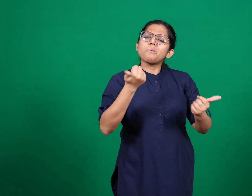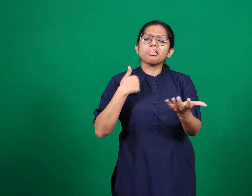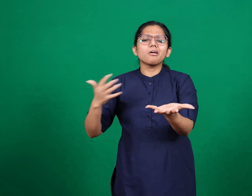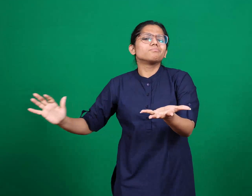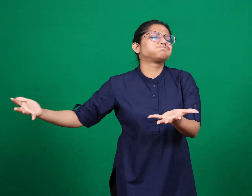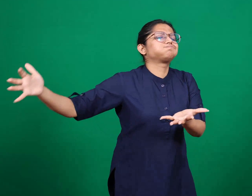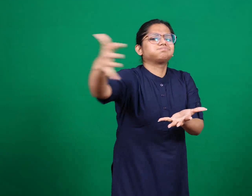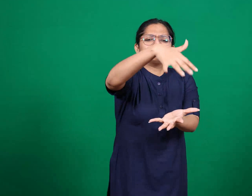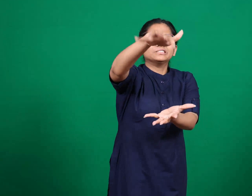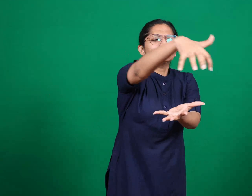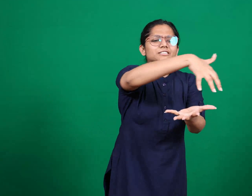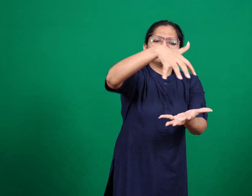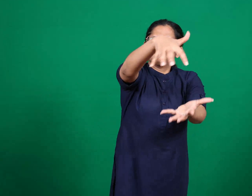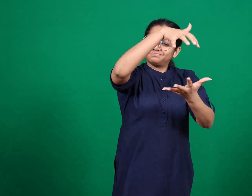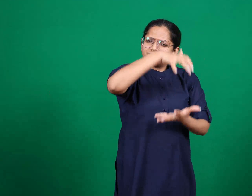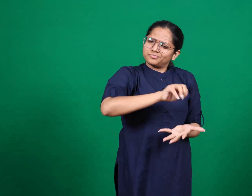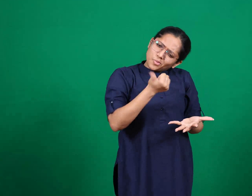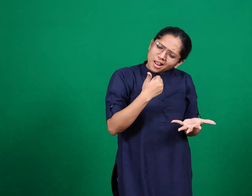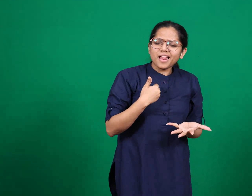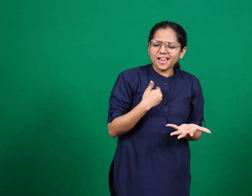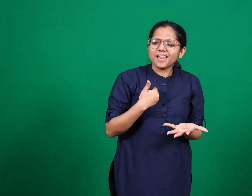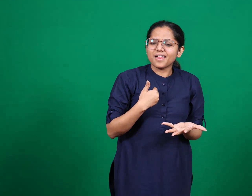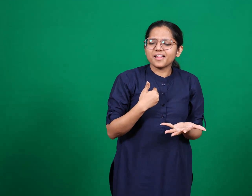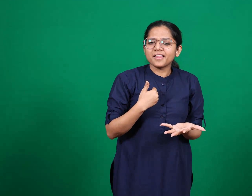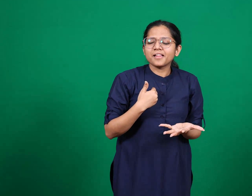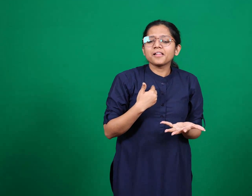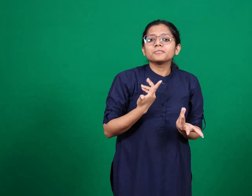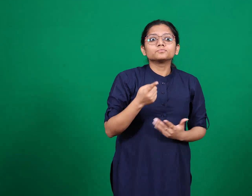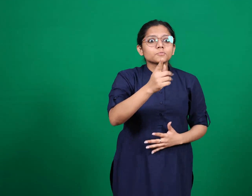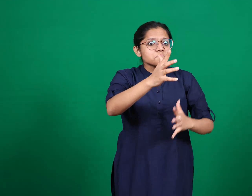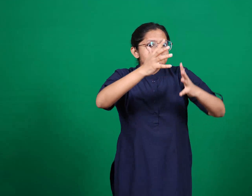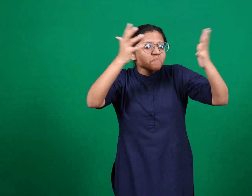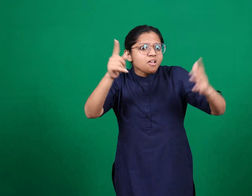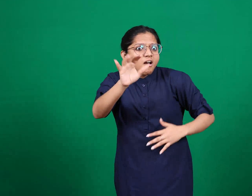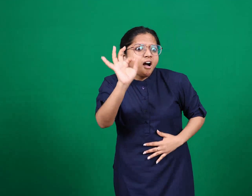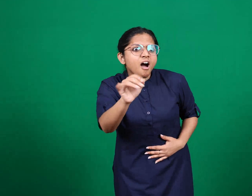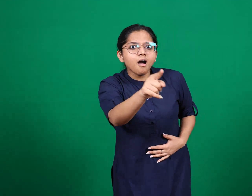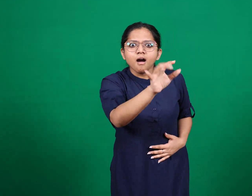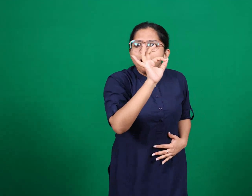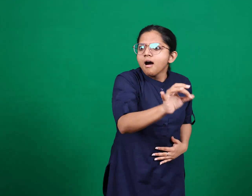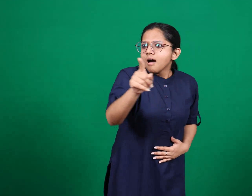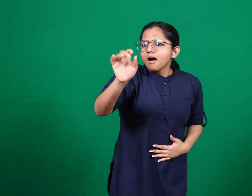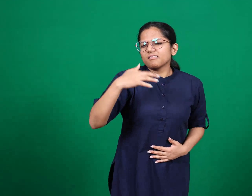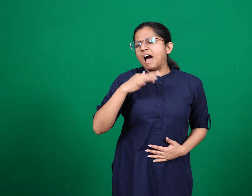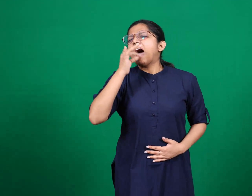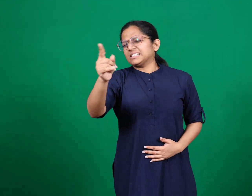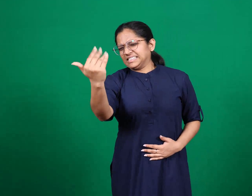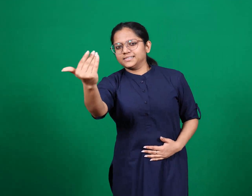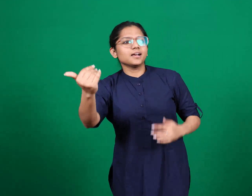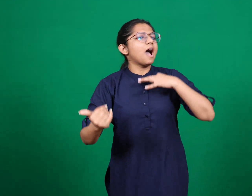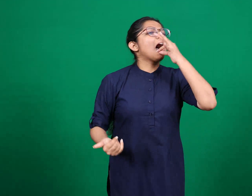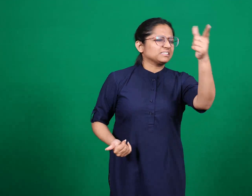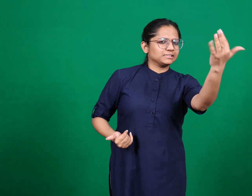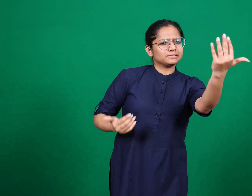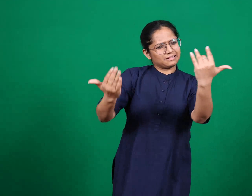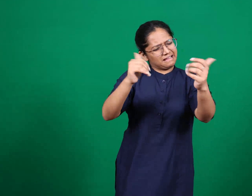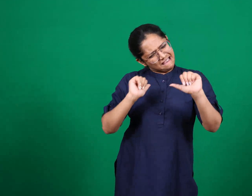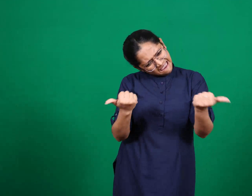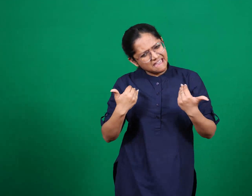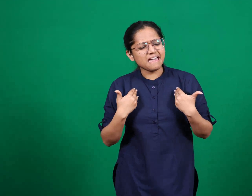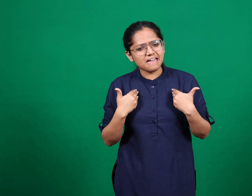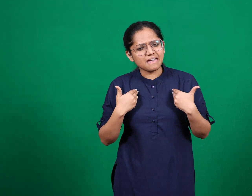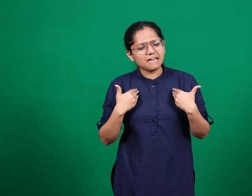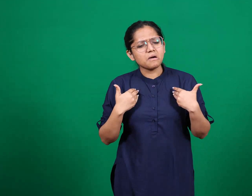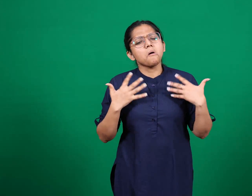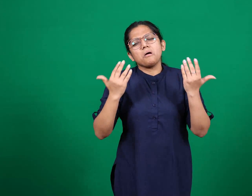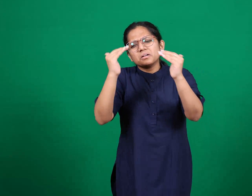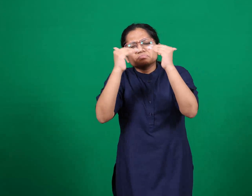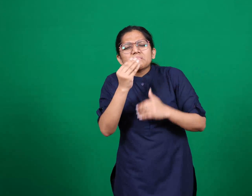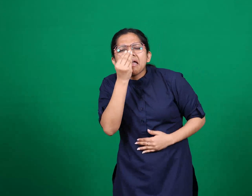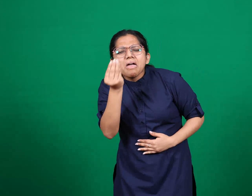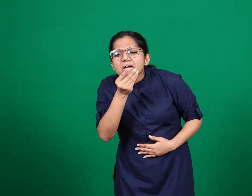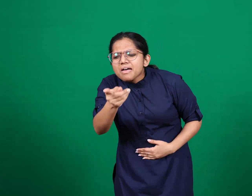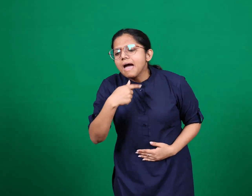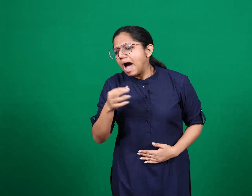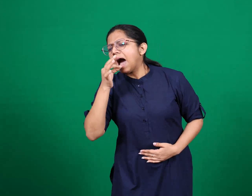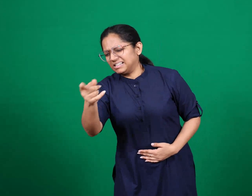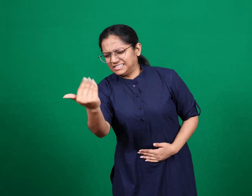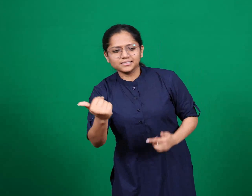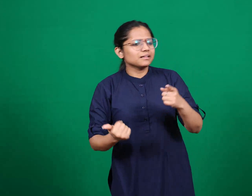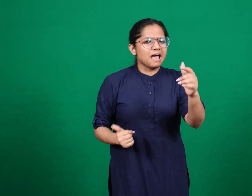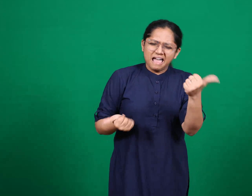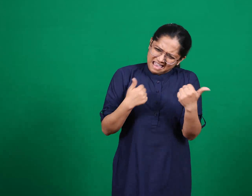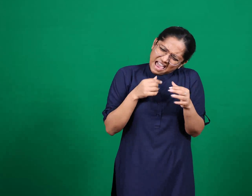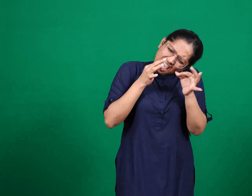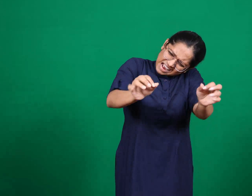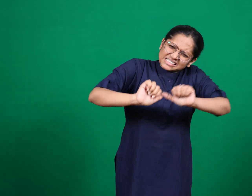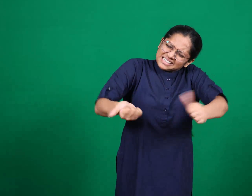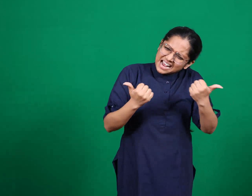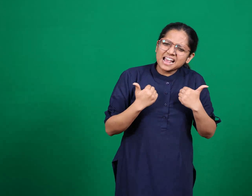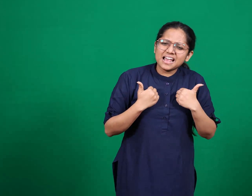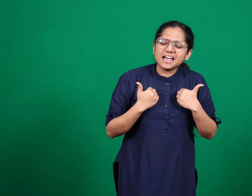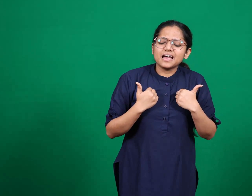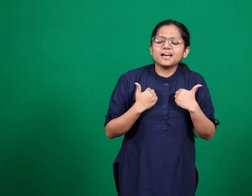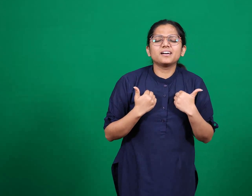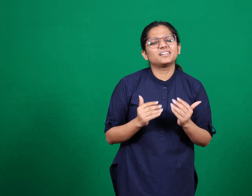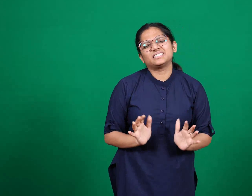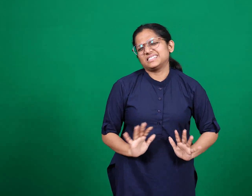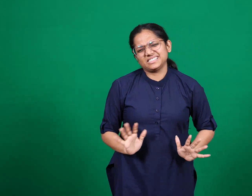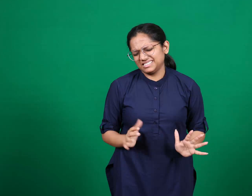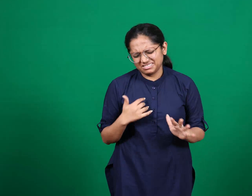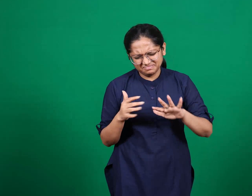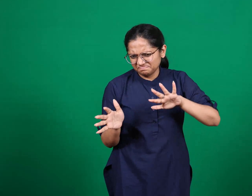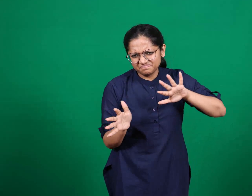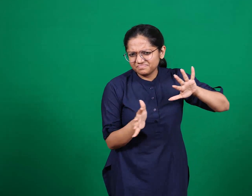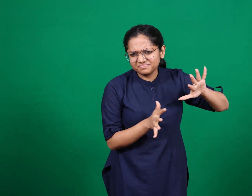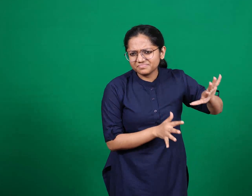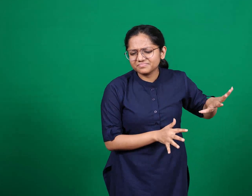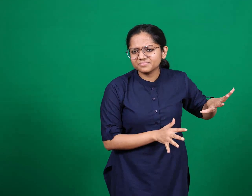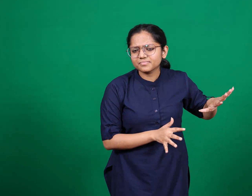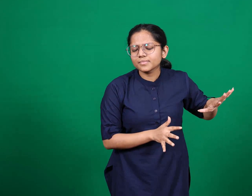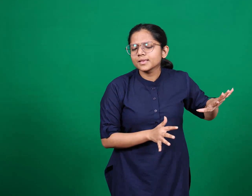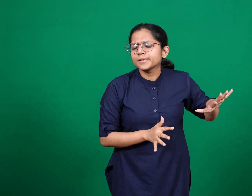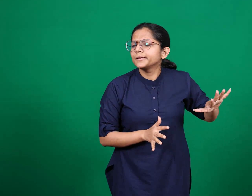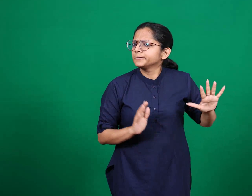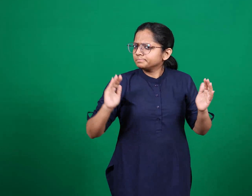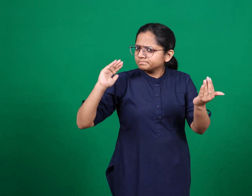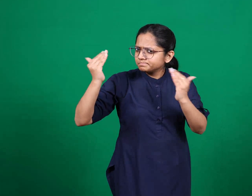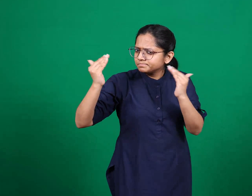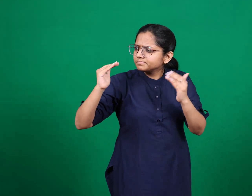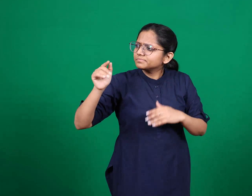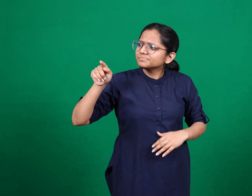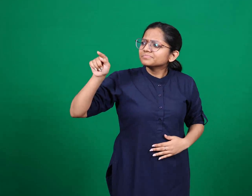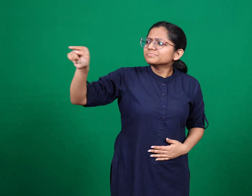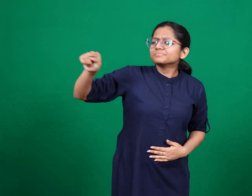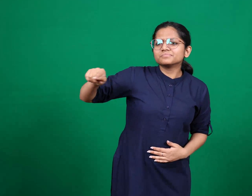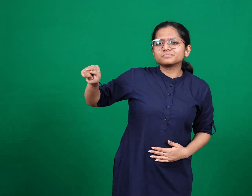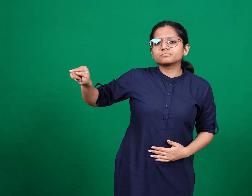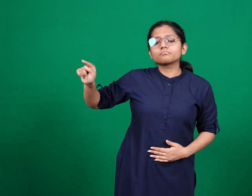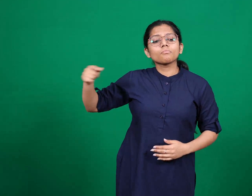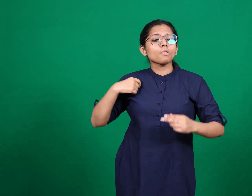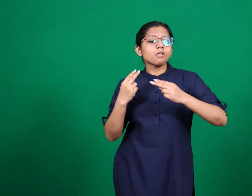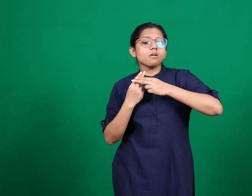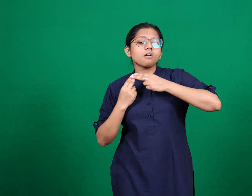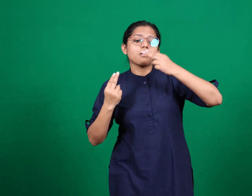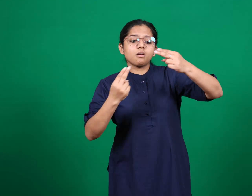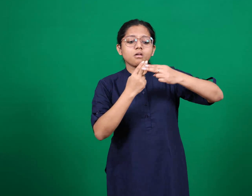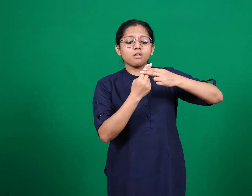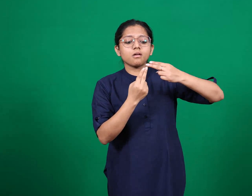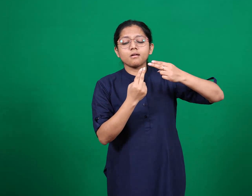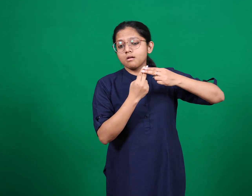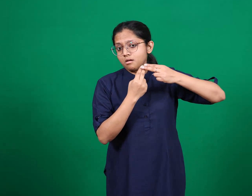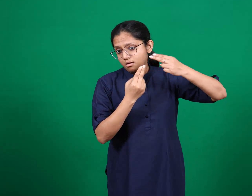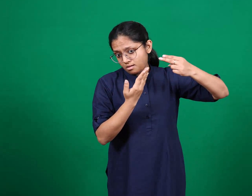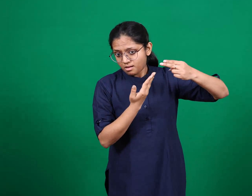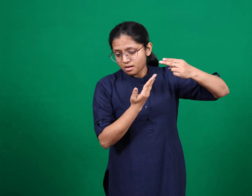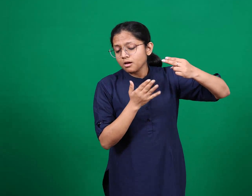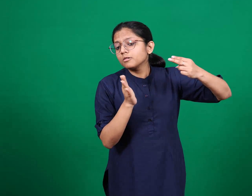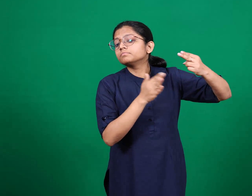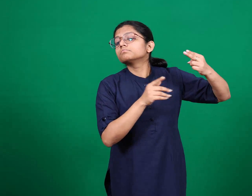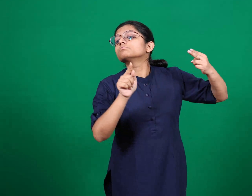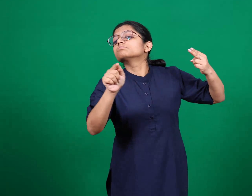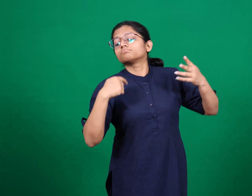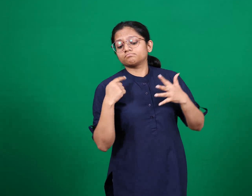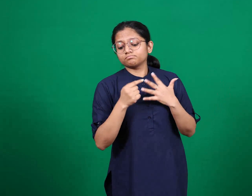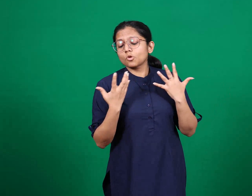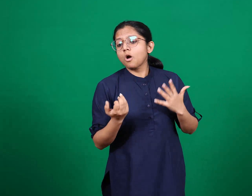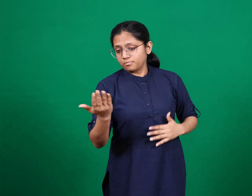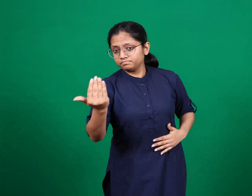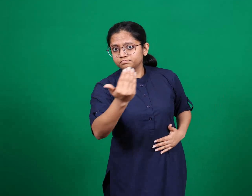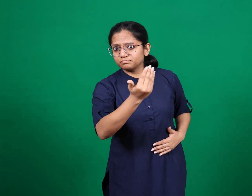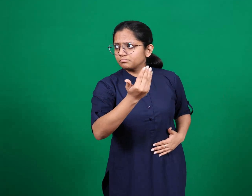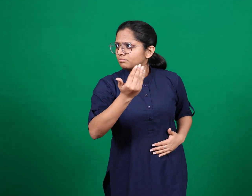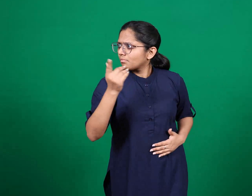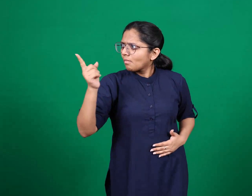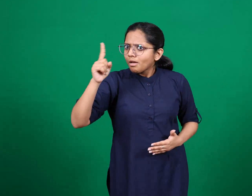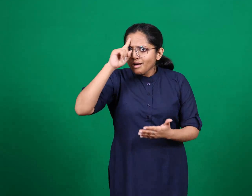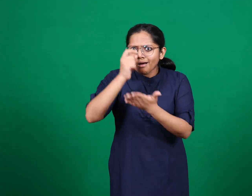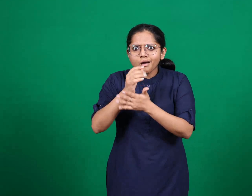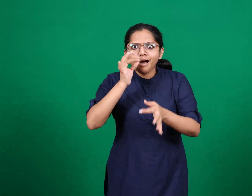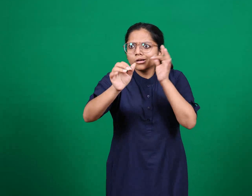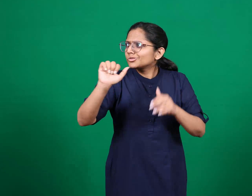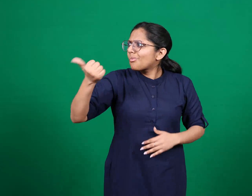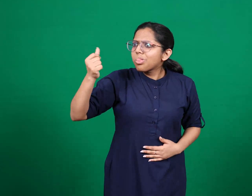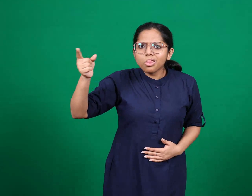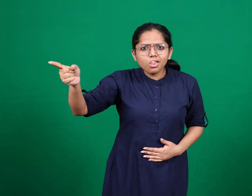If others have this right to your support, shouldn' t we have it all the more?